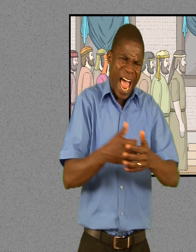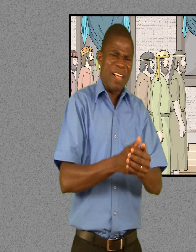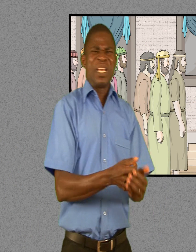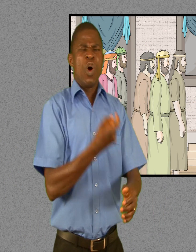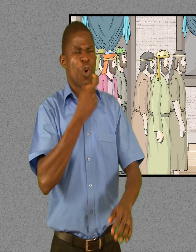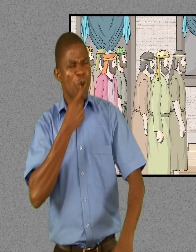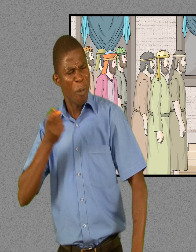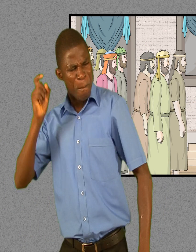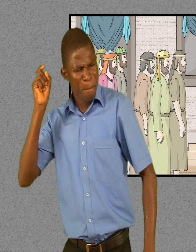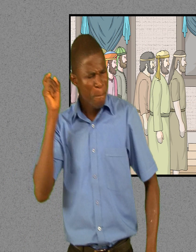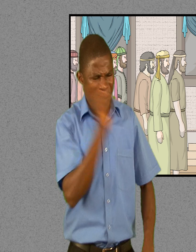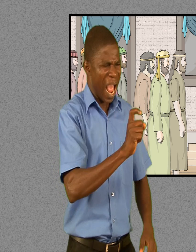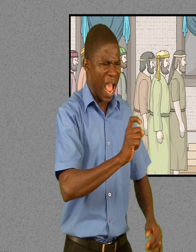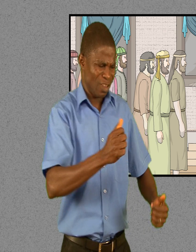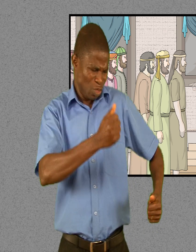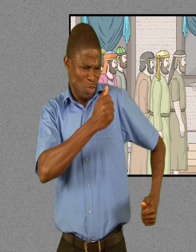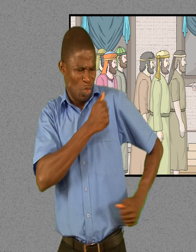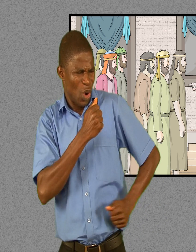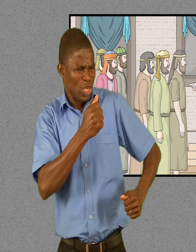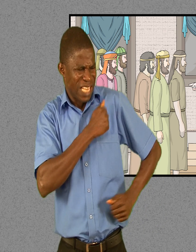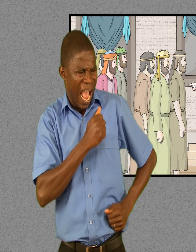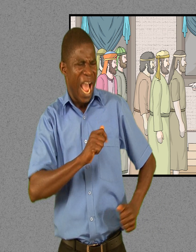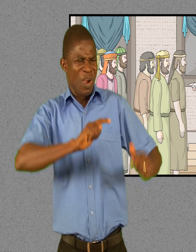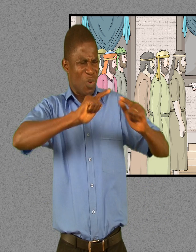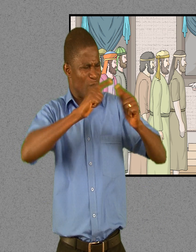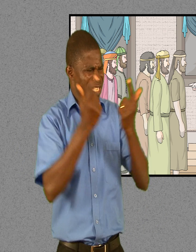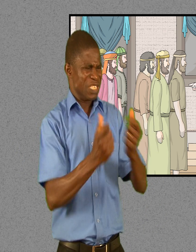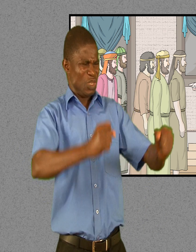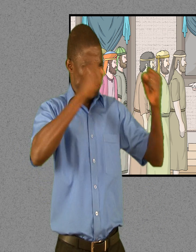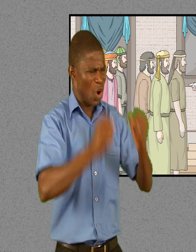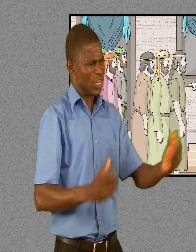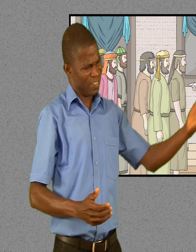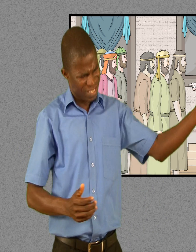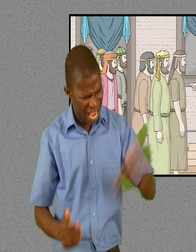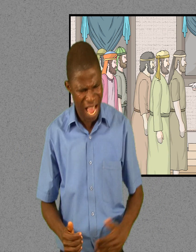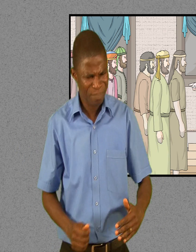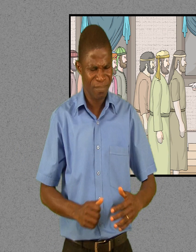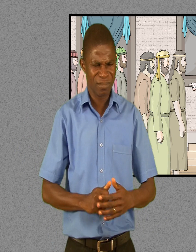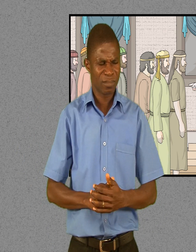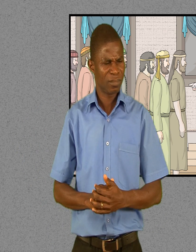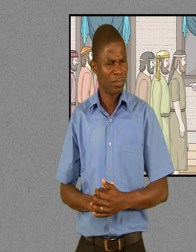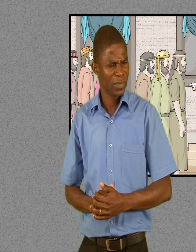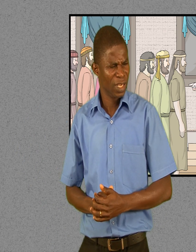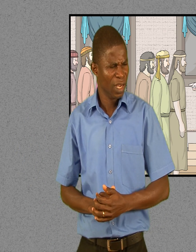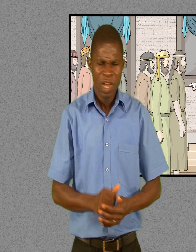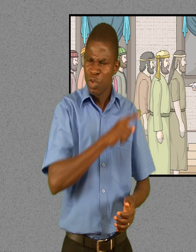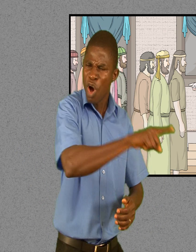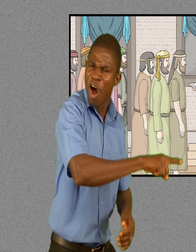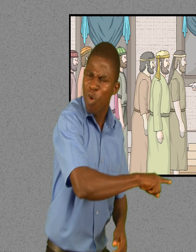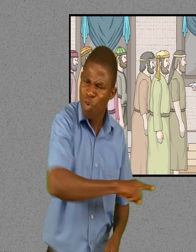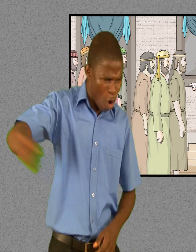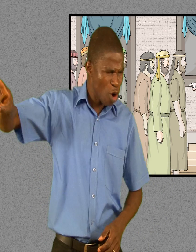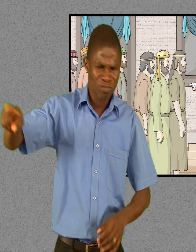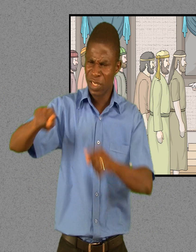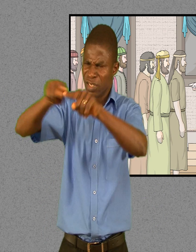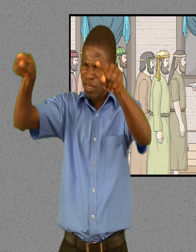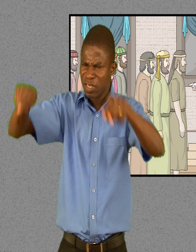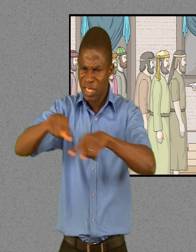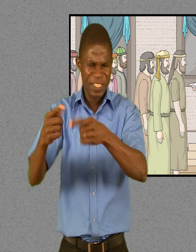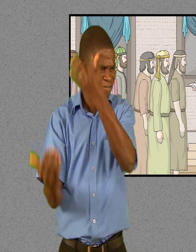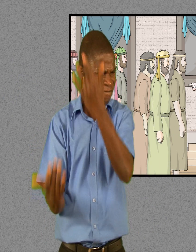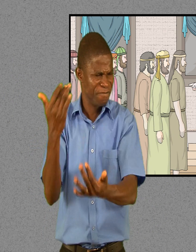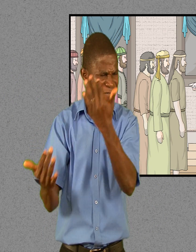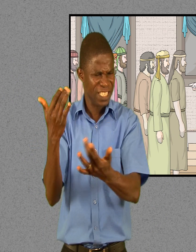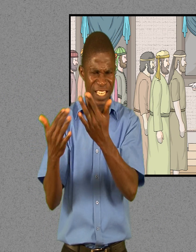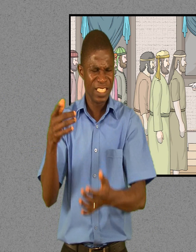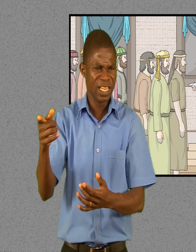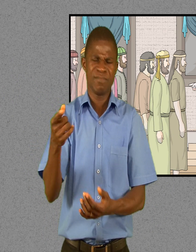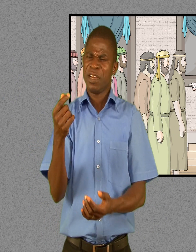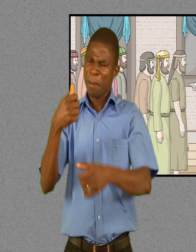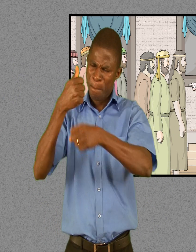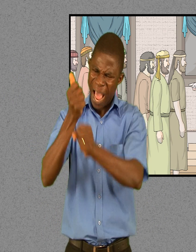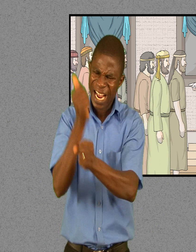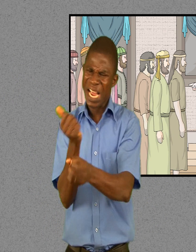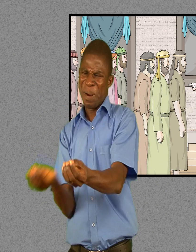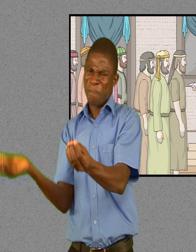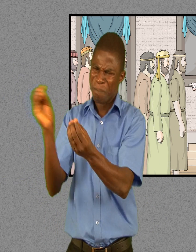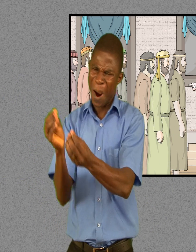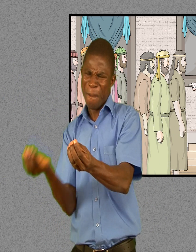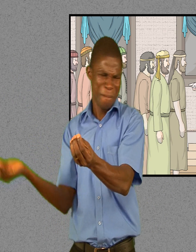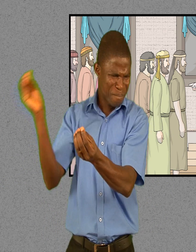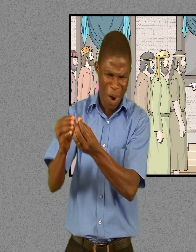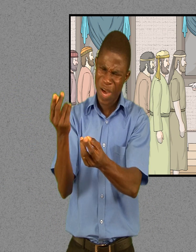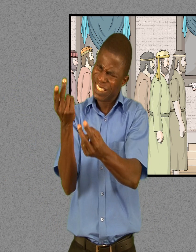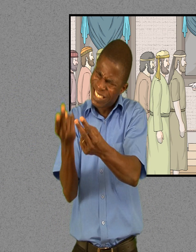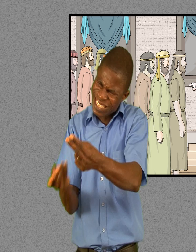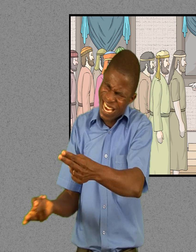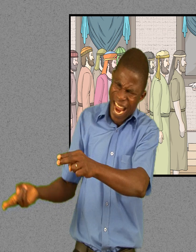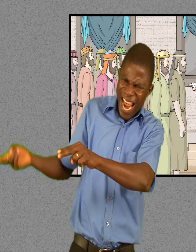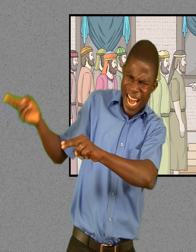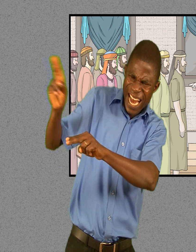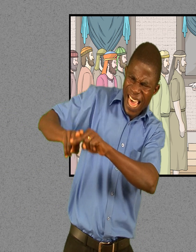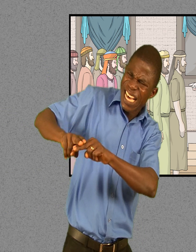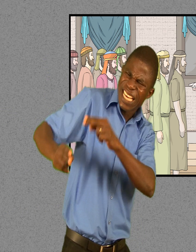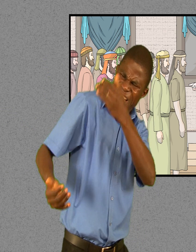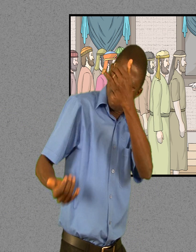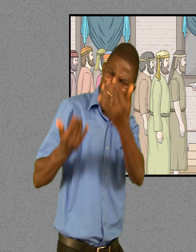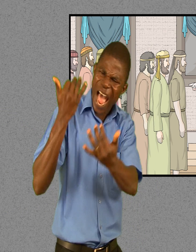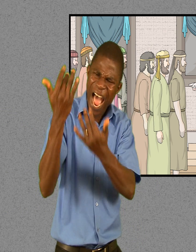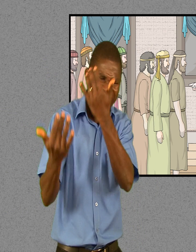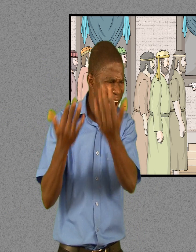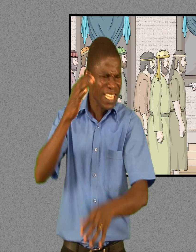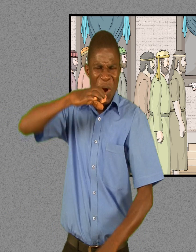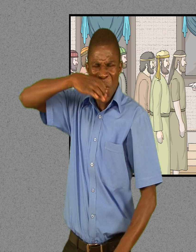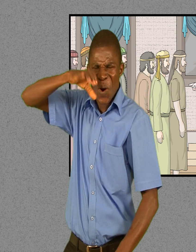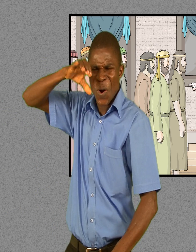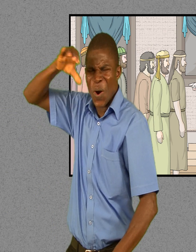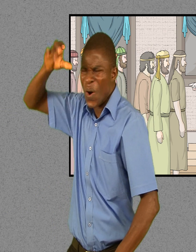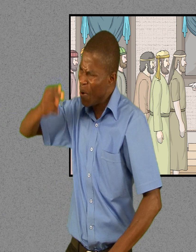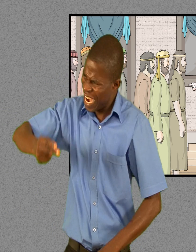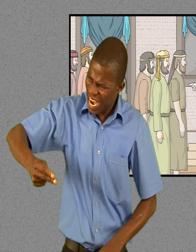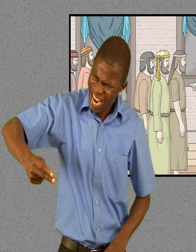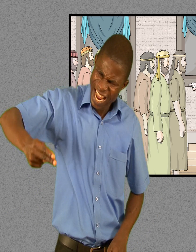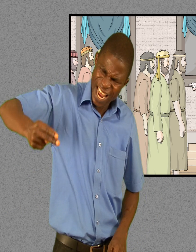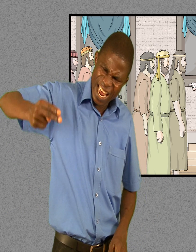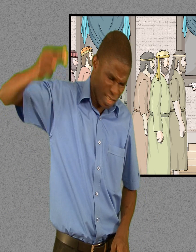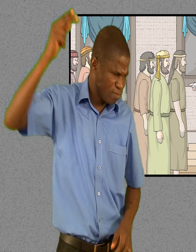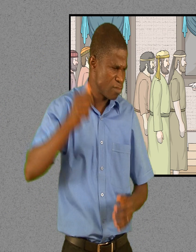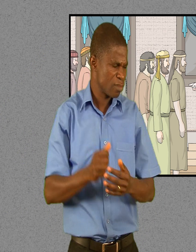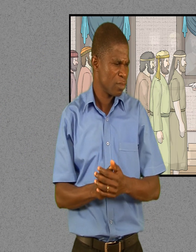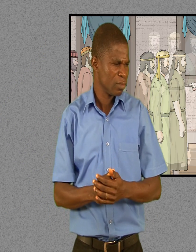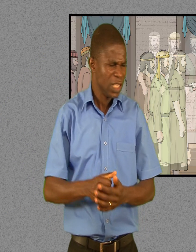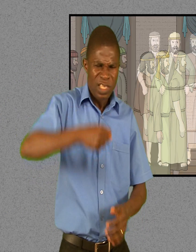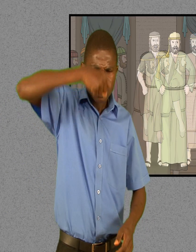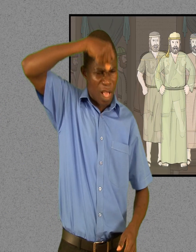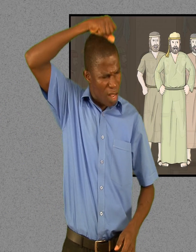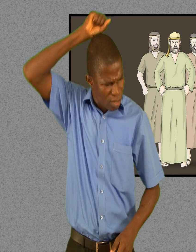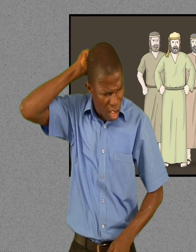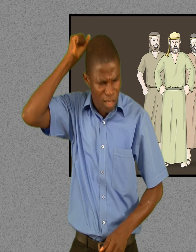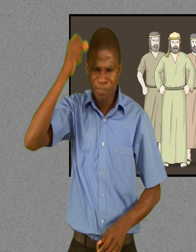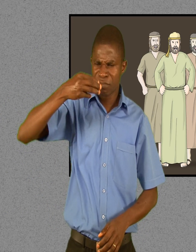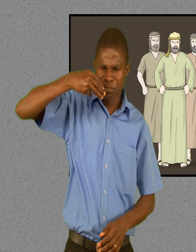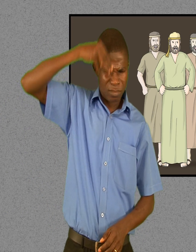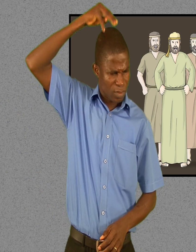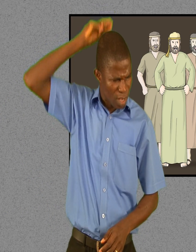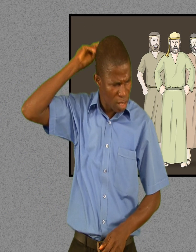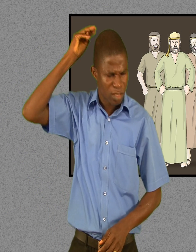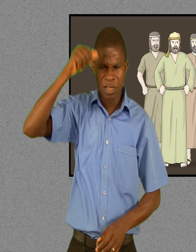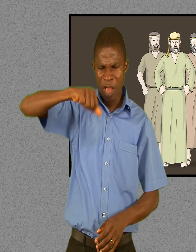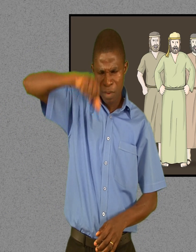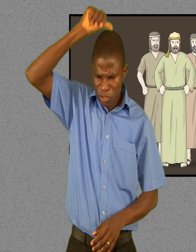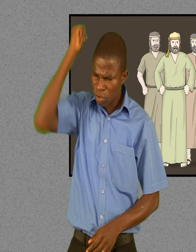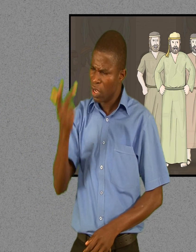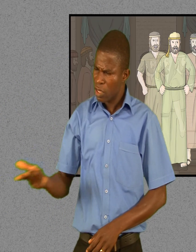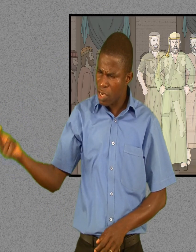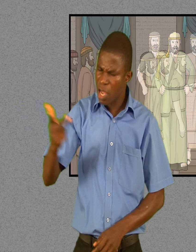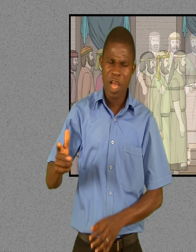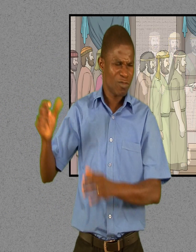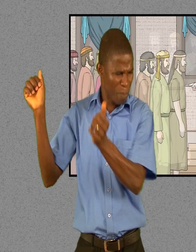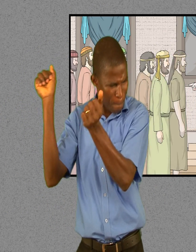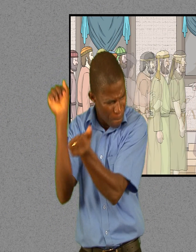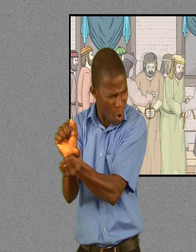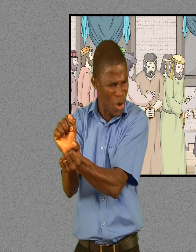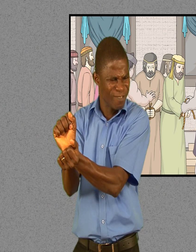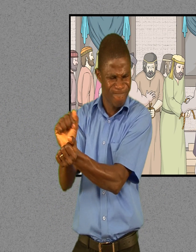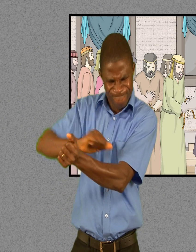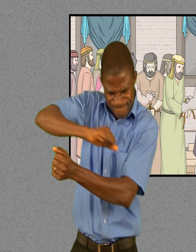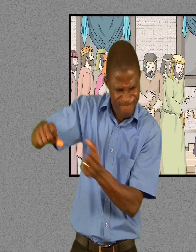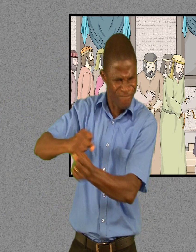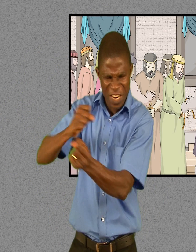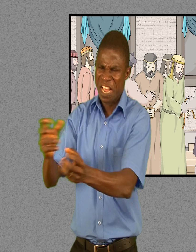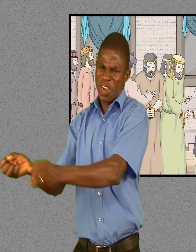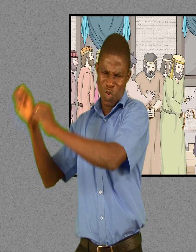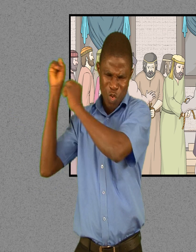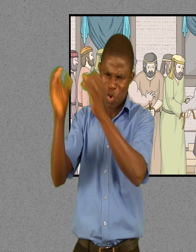He gave orders to heat the furnace seven times hotter than usual, and he commanded some mighty men of valor in his army to tie up Shadrach, Meshach, and Abednego and throw them into the blazing fiery furnace.